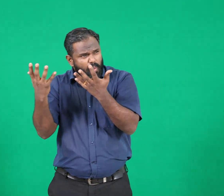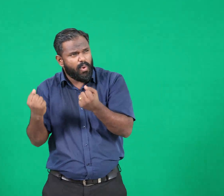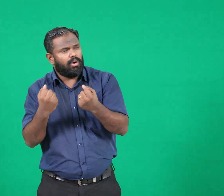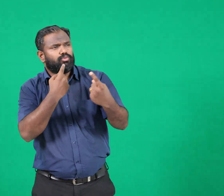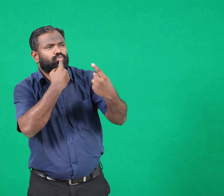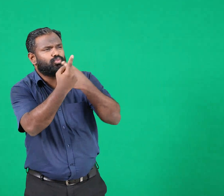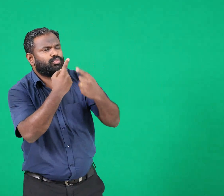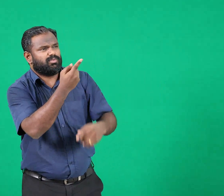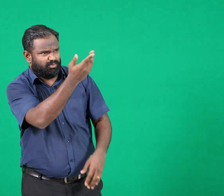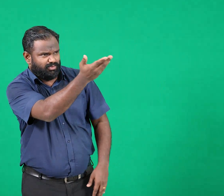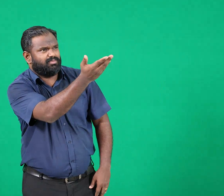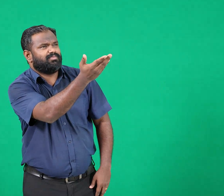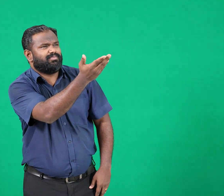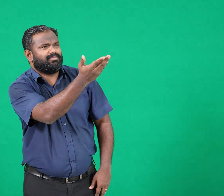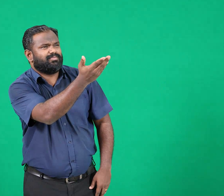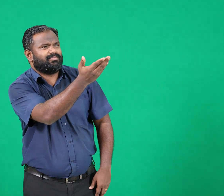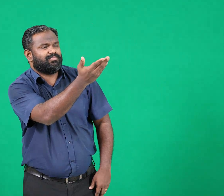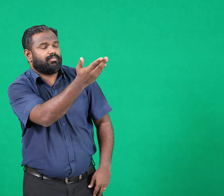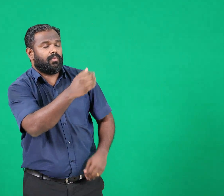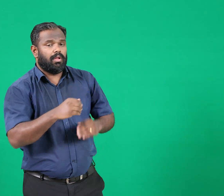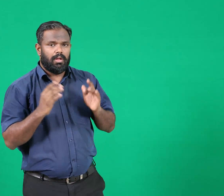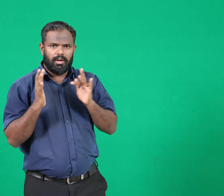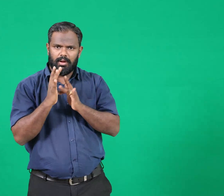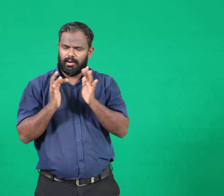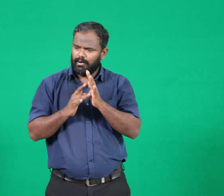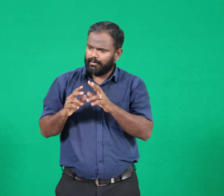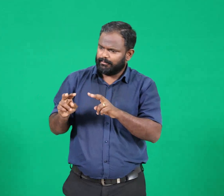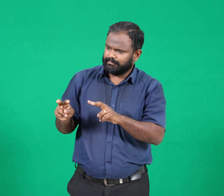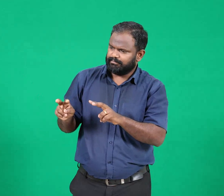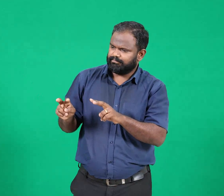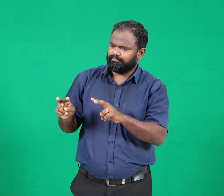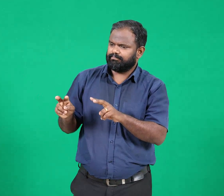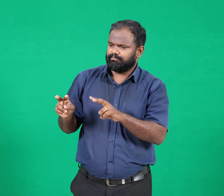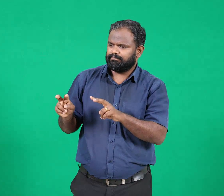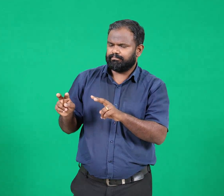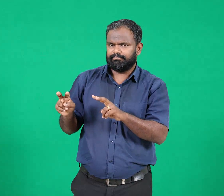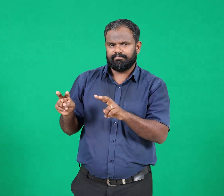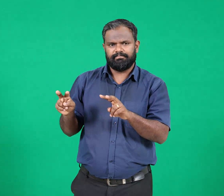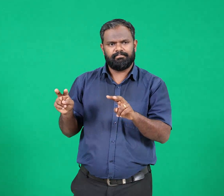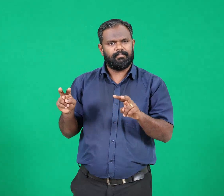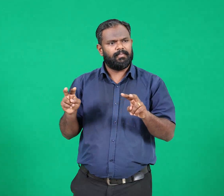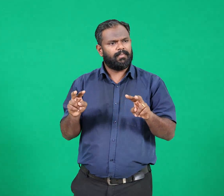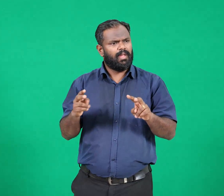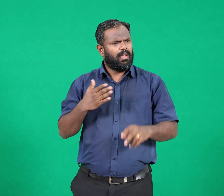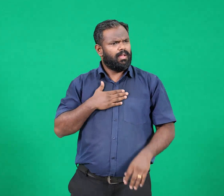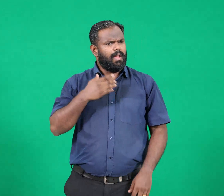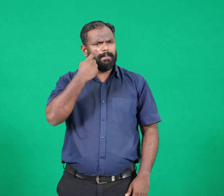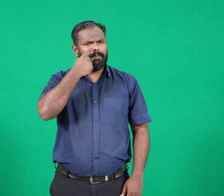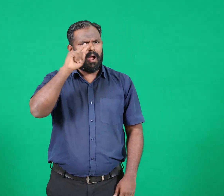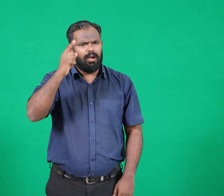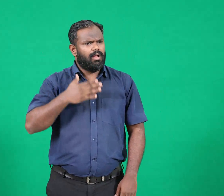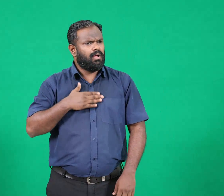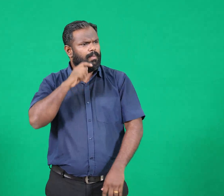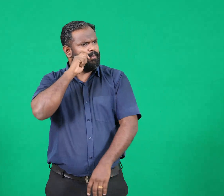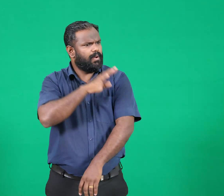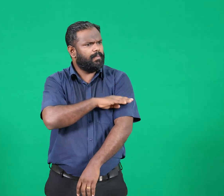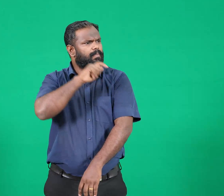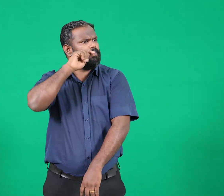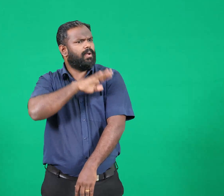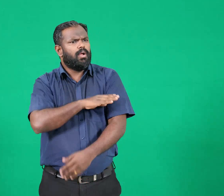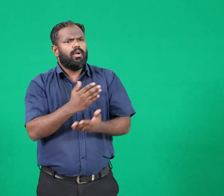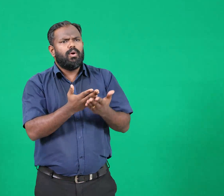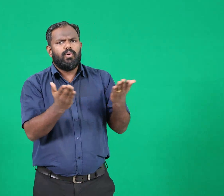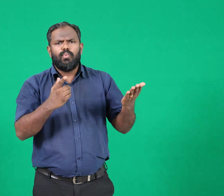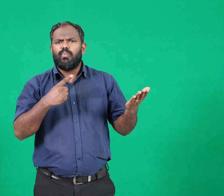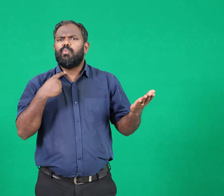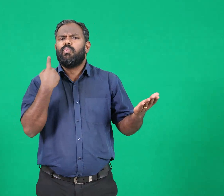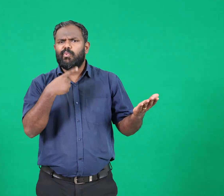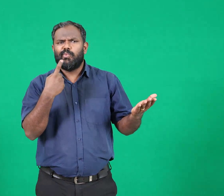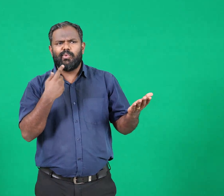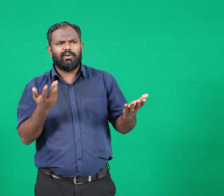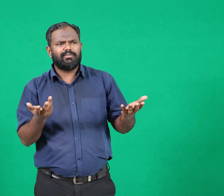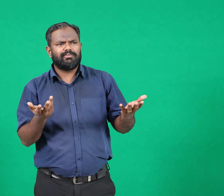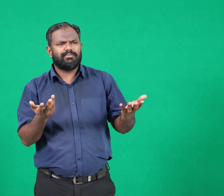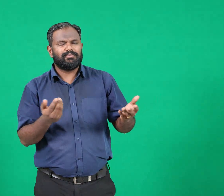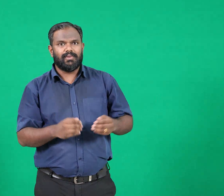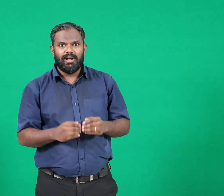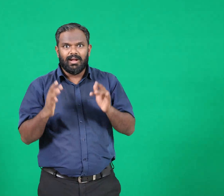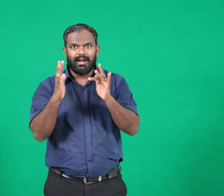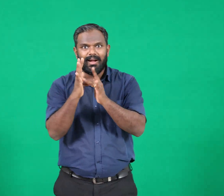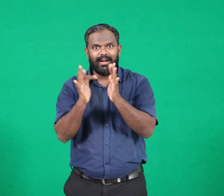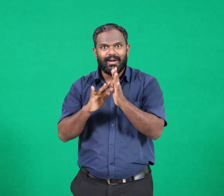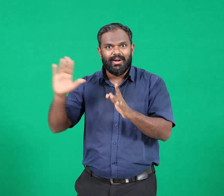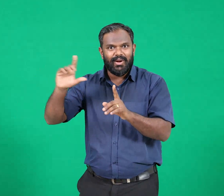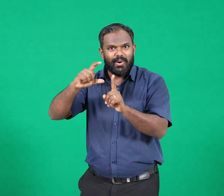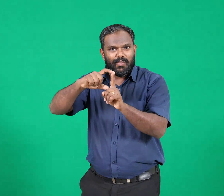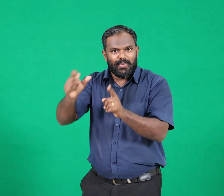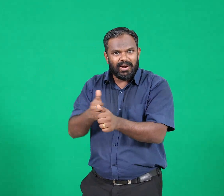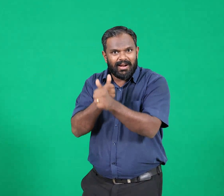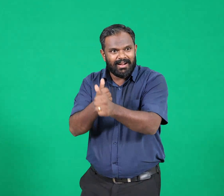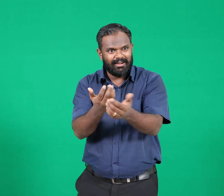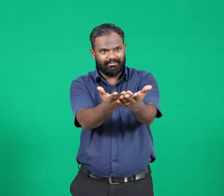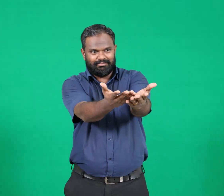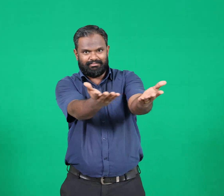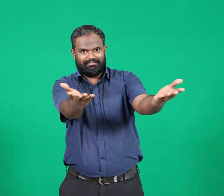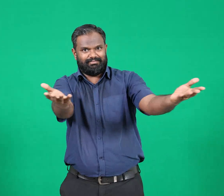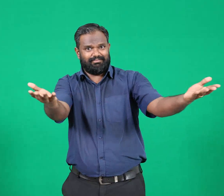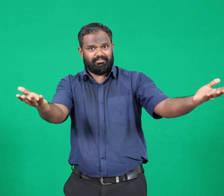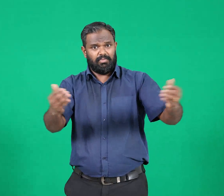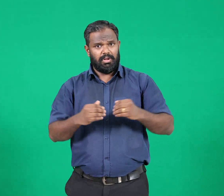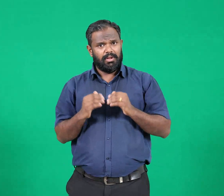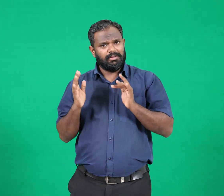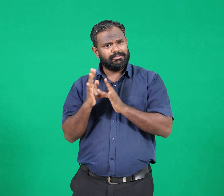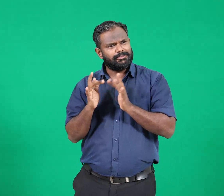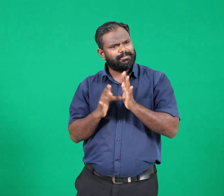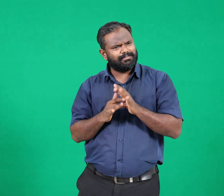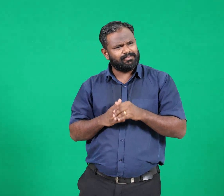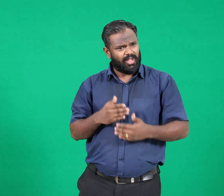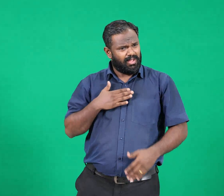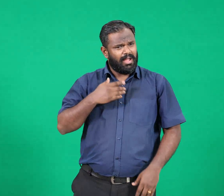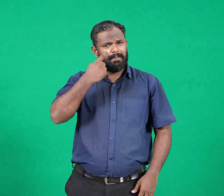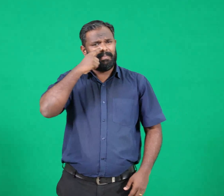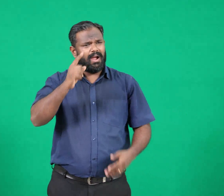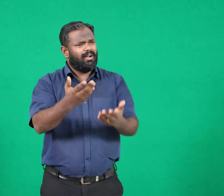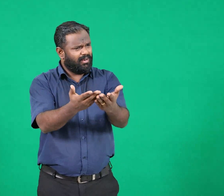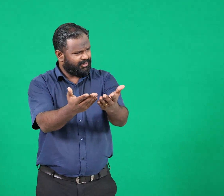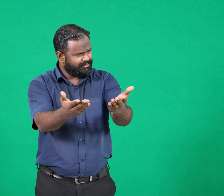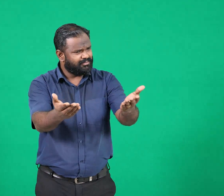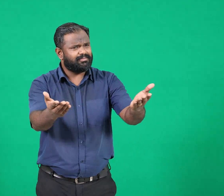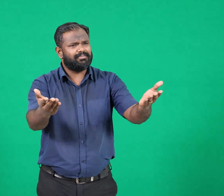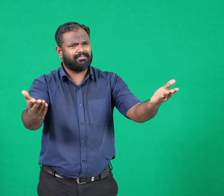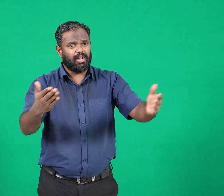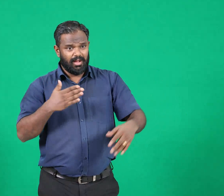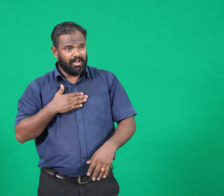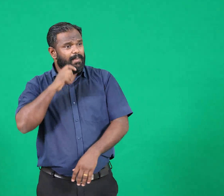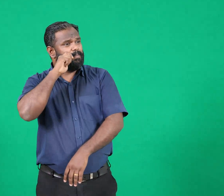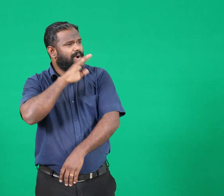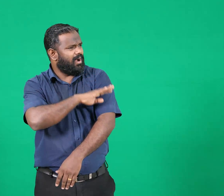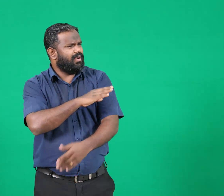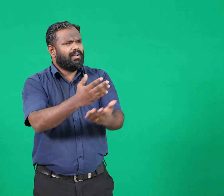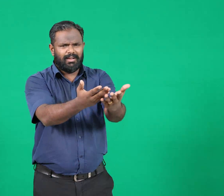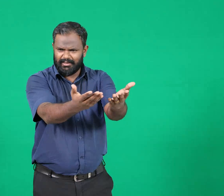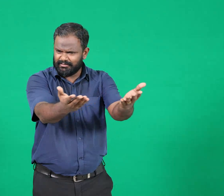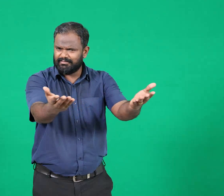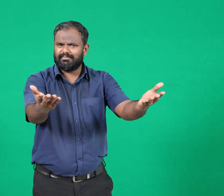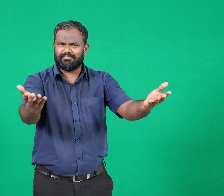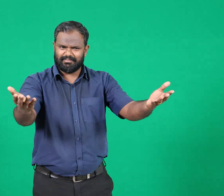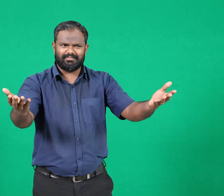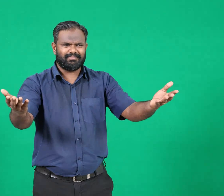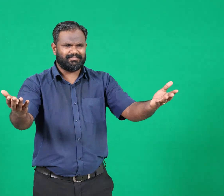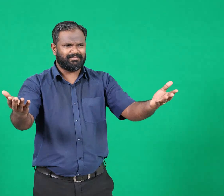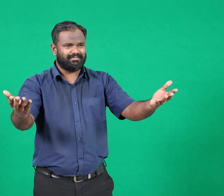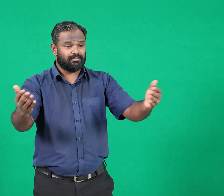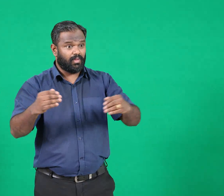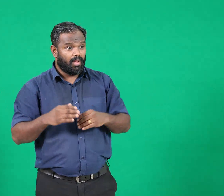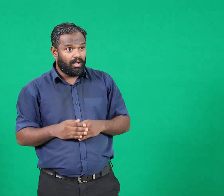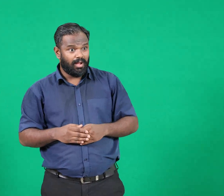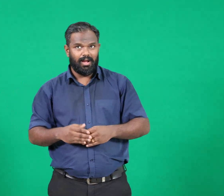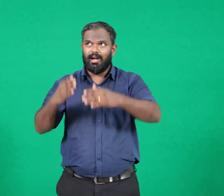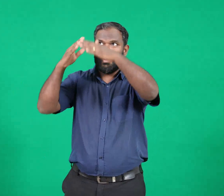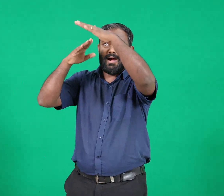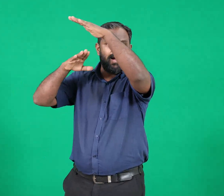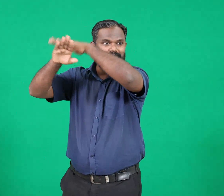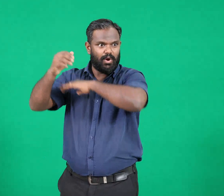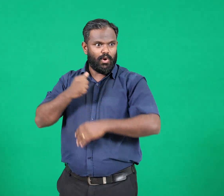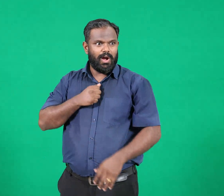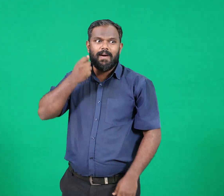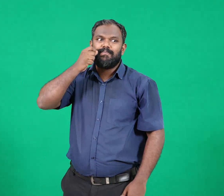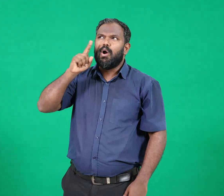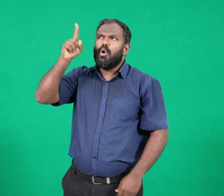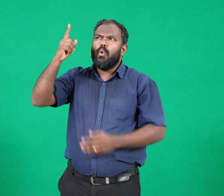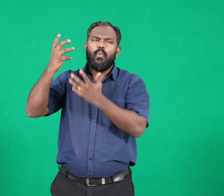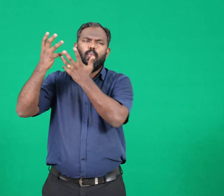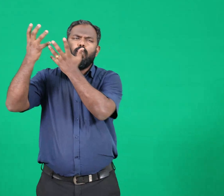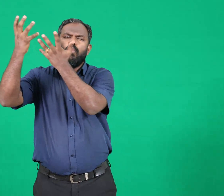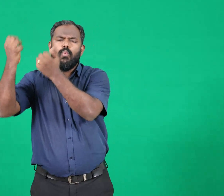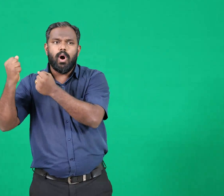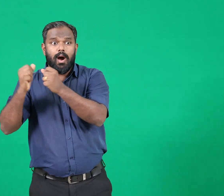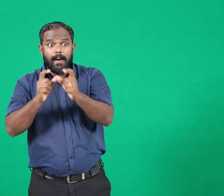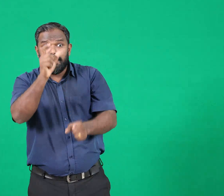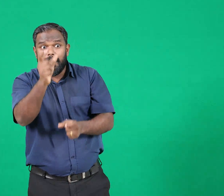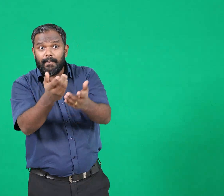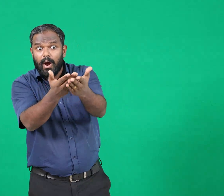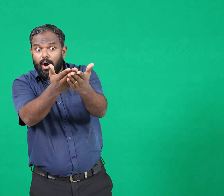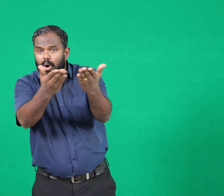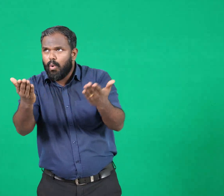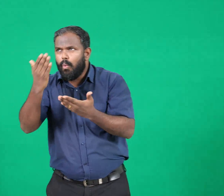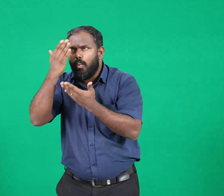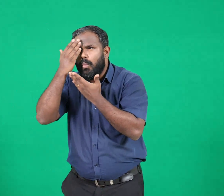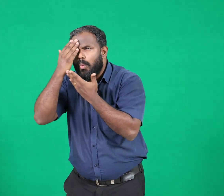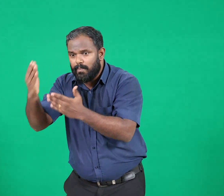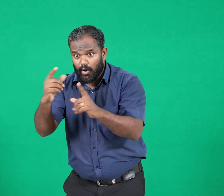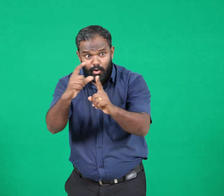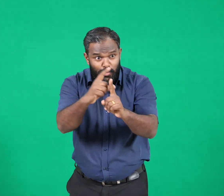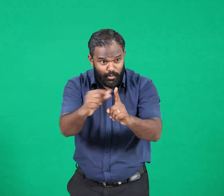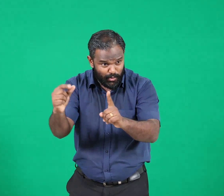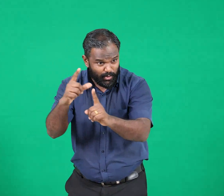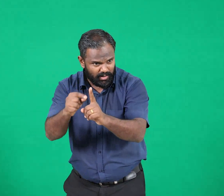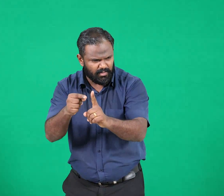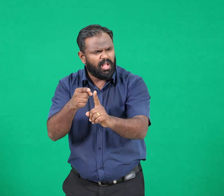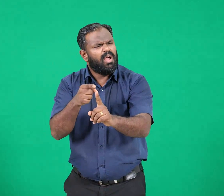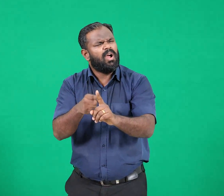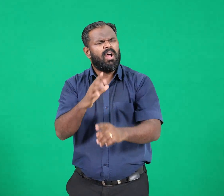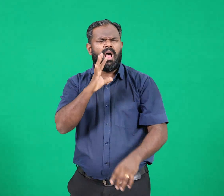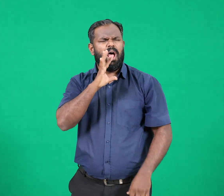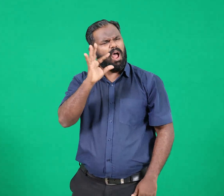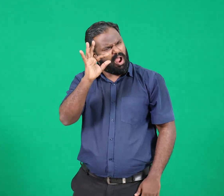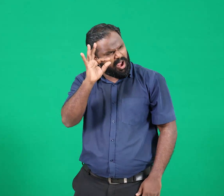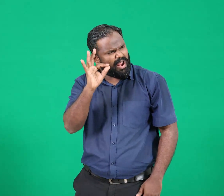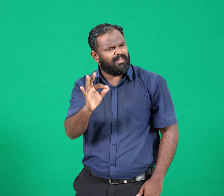But Jesus replied, "Who is My mother, and who are My brothers?" Pointing to His disciples, He said, "Here are My mother and My brothers.